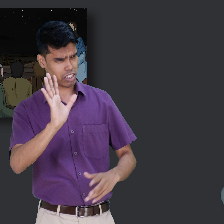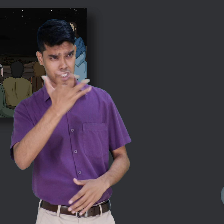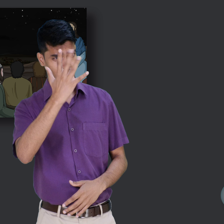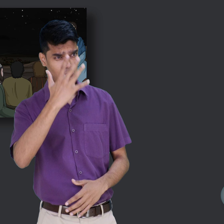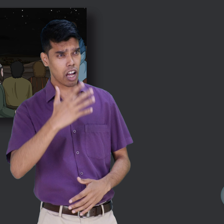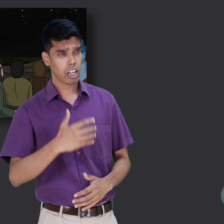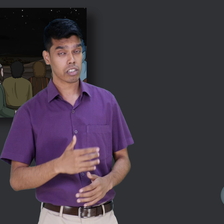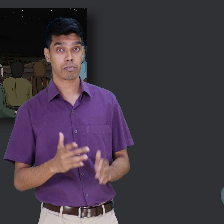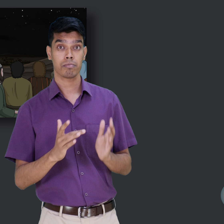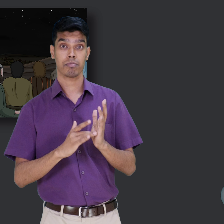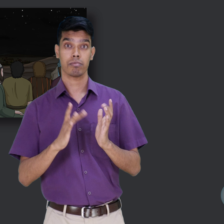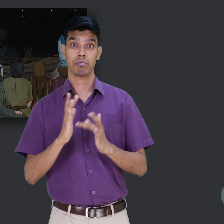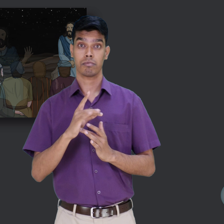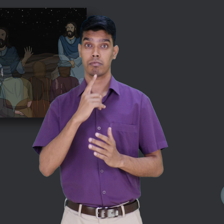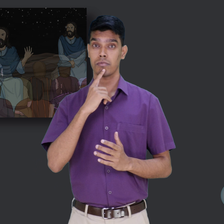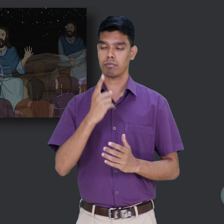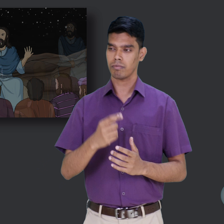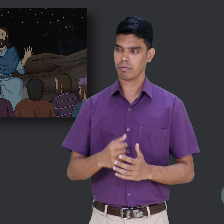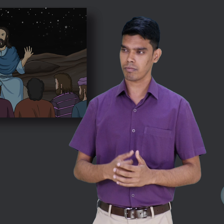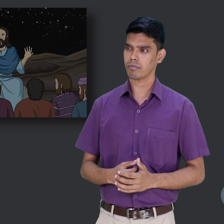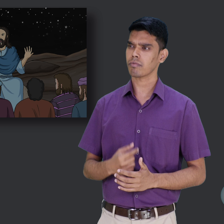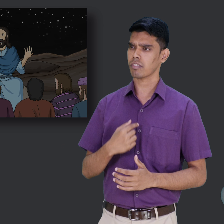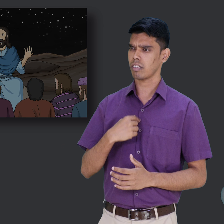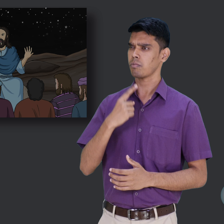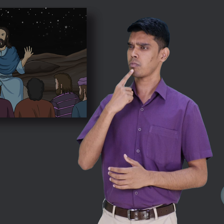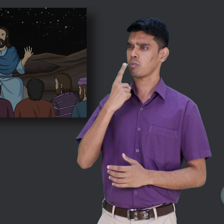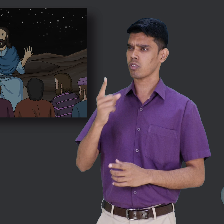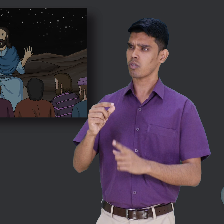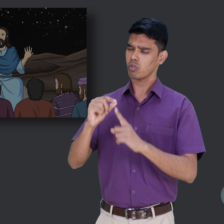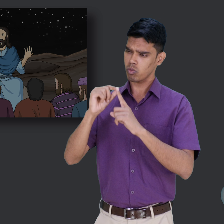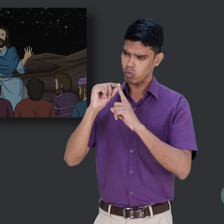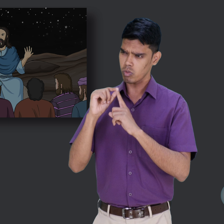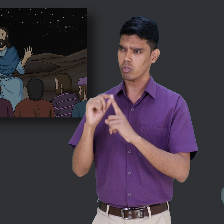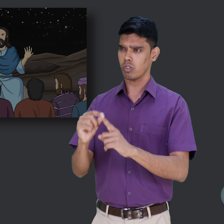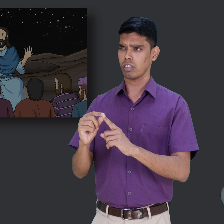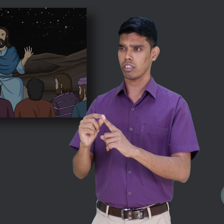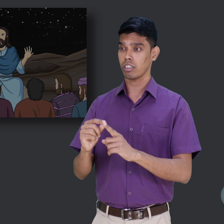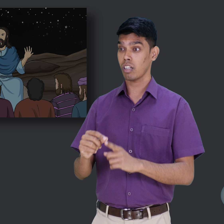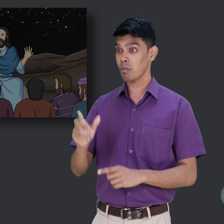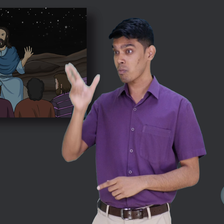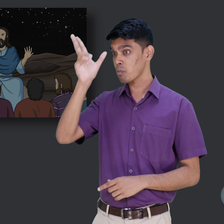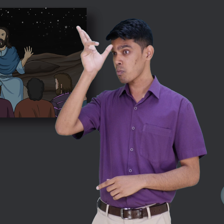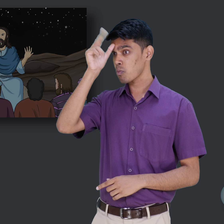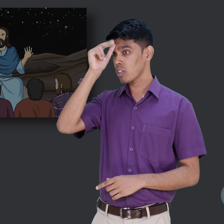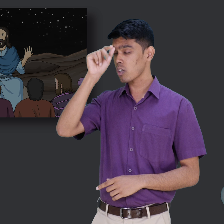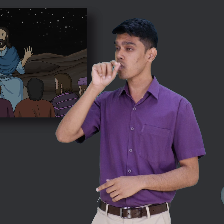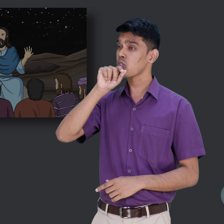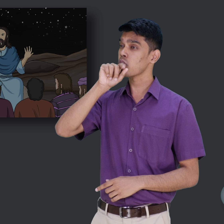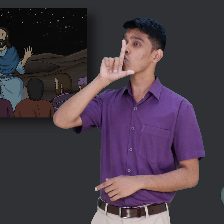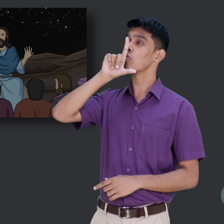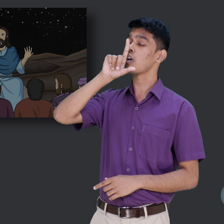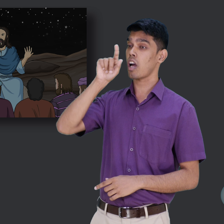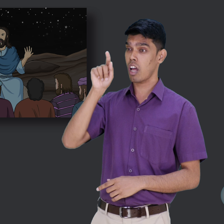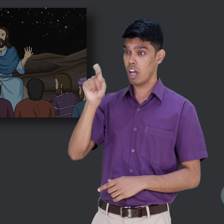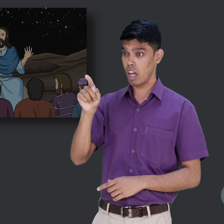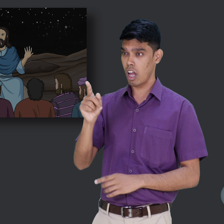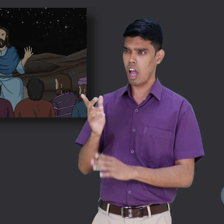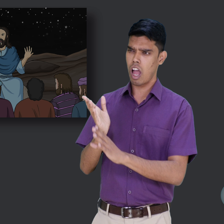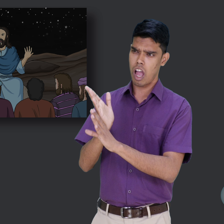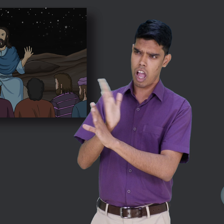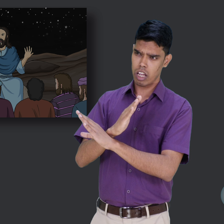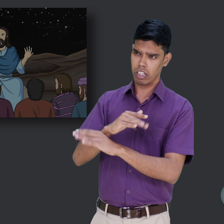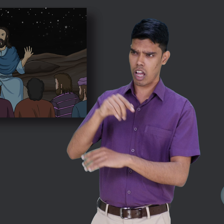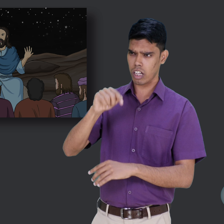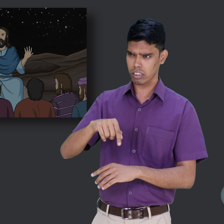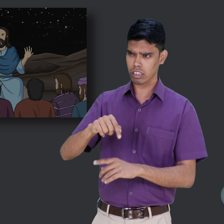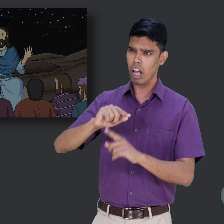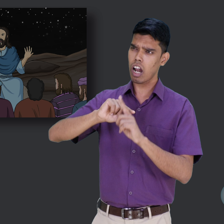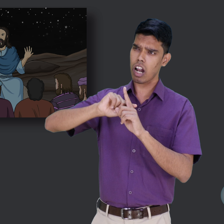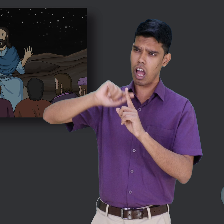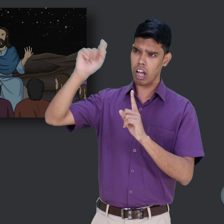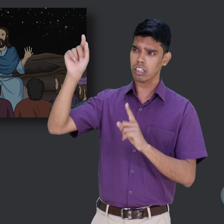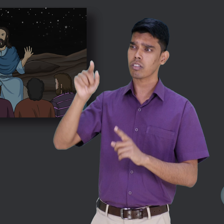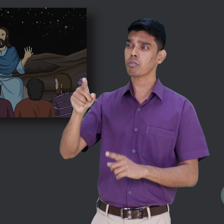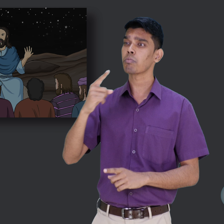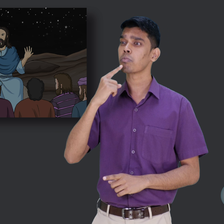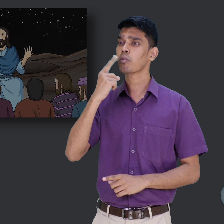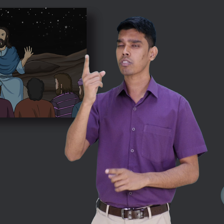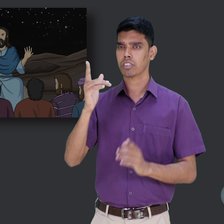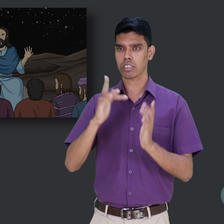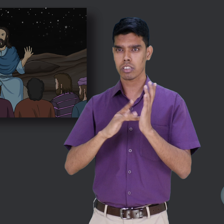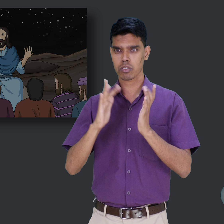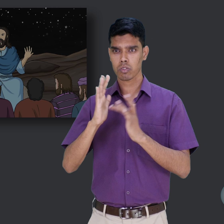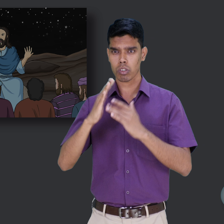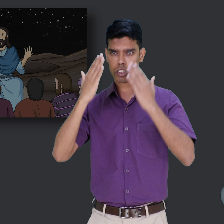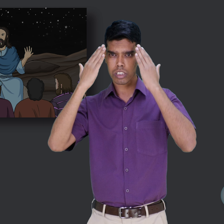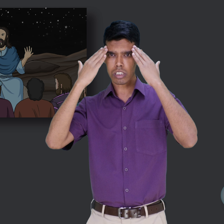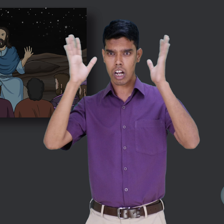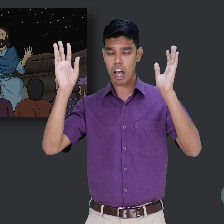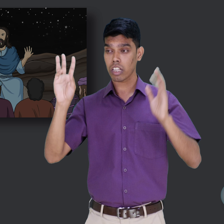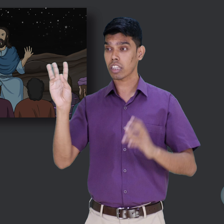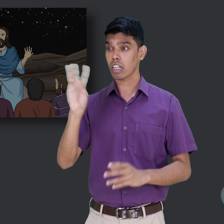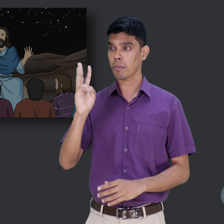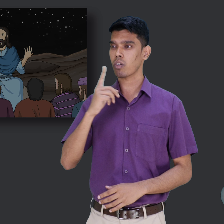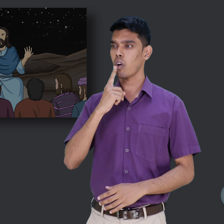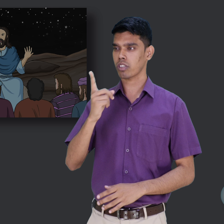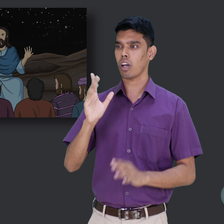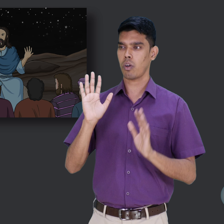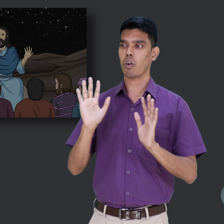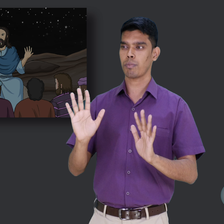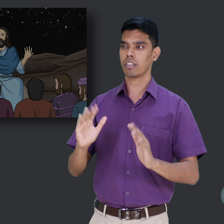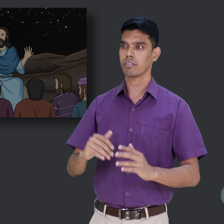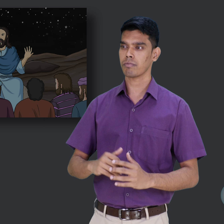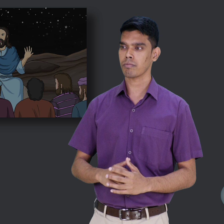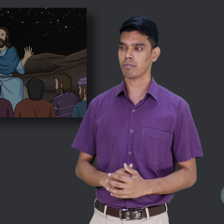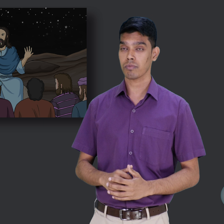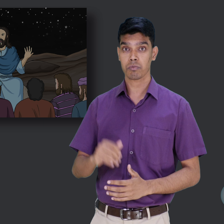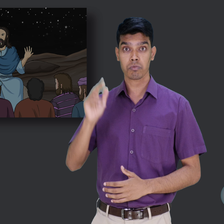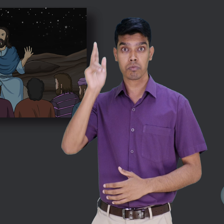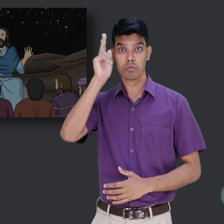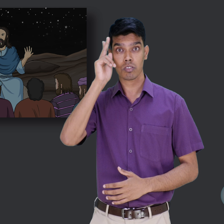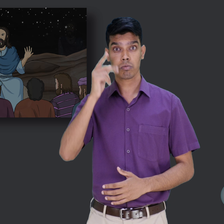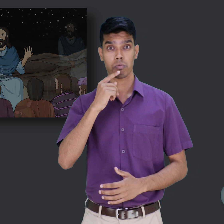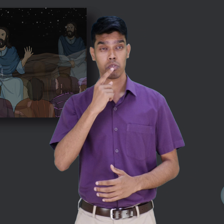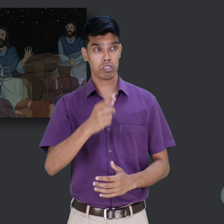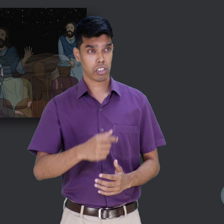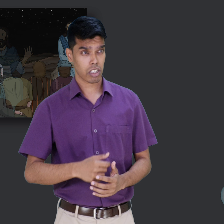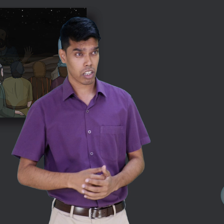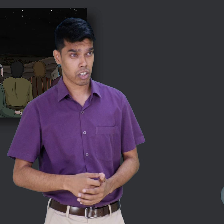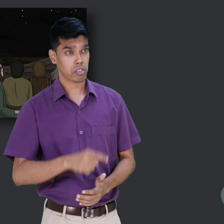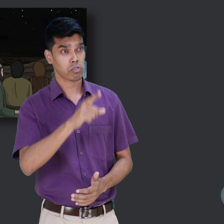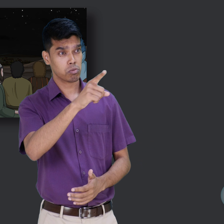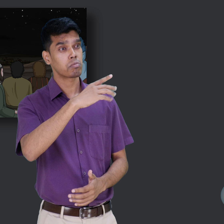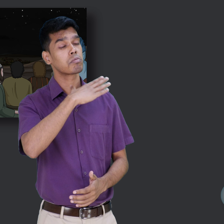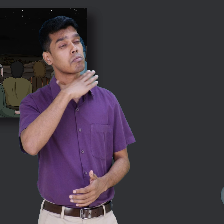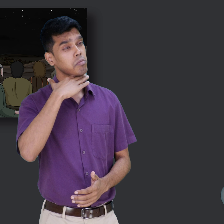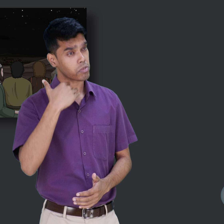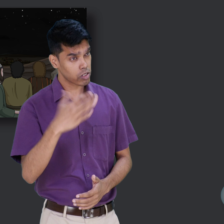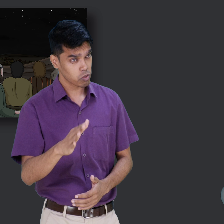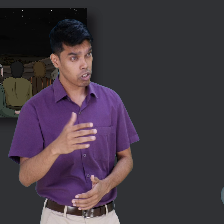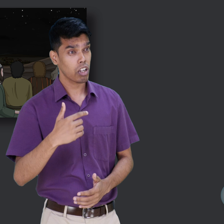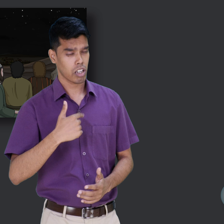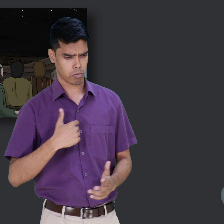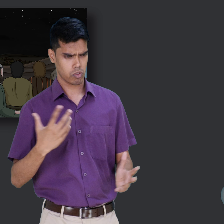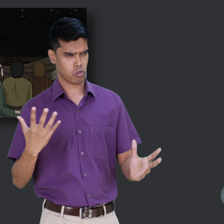“Truly I tell you,” Jesus declared, “this very night, before the rooster crows, you will deny Me three times.”